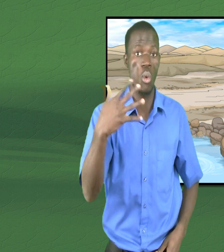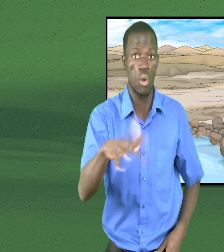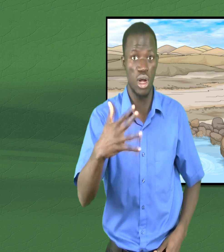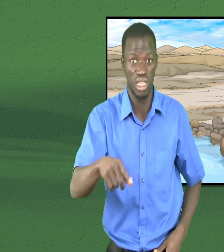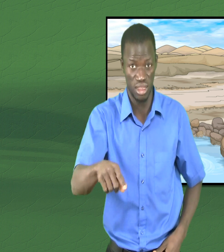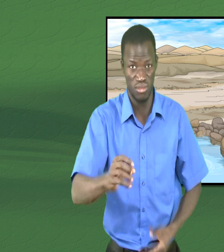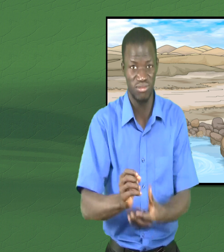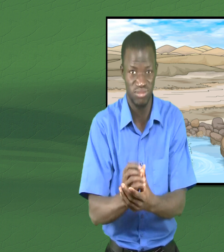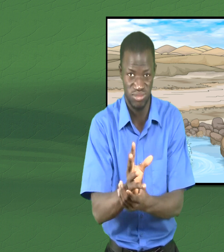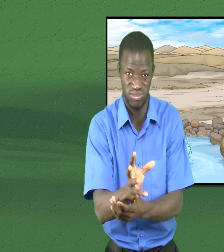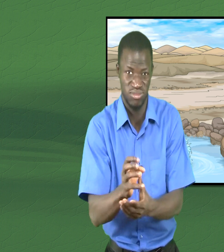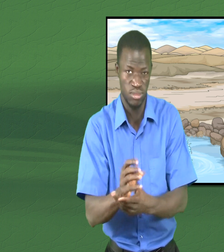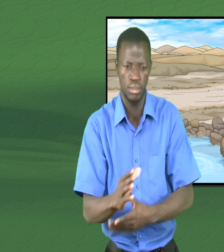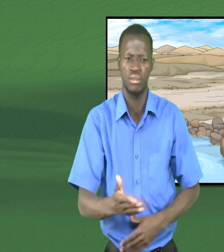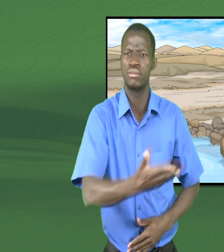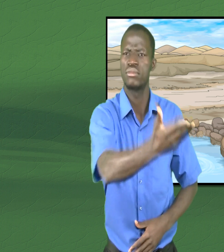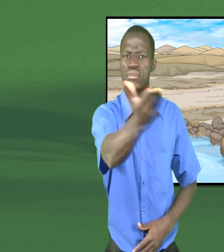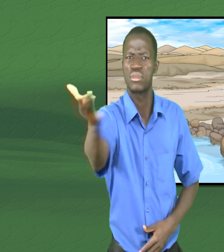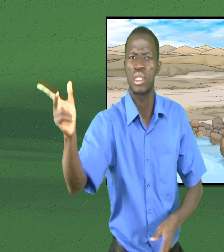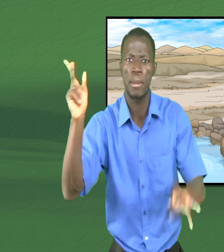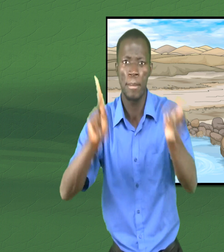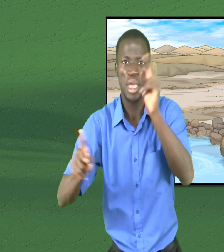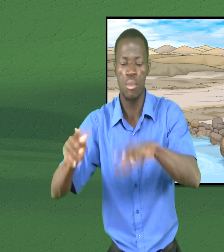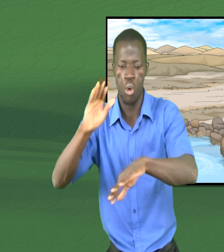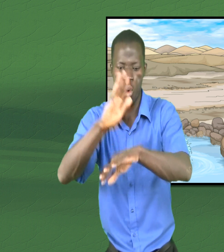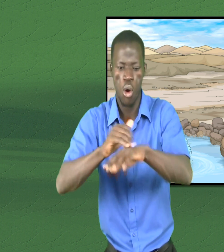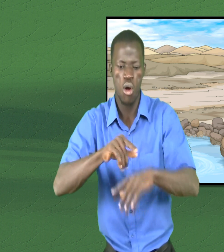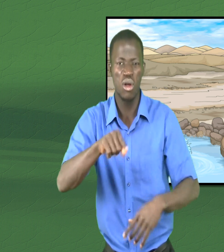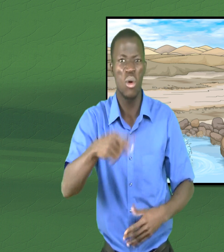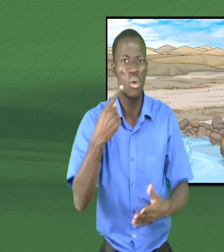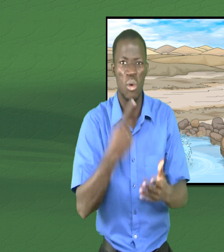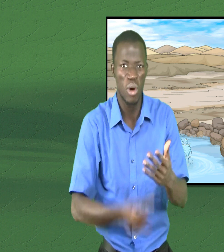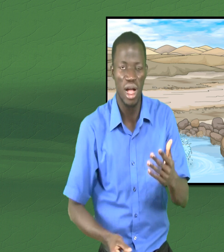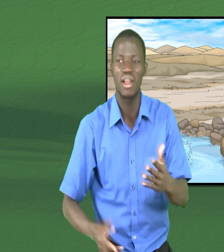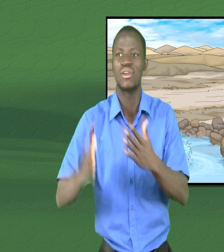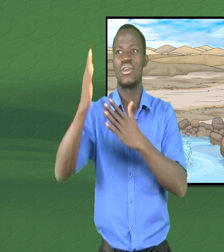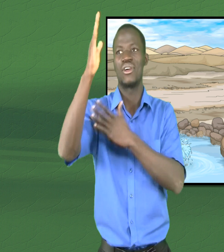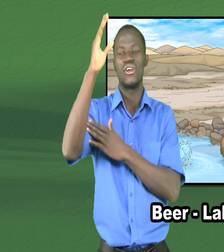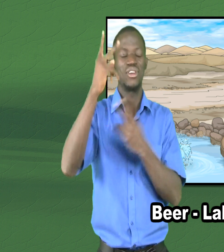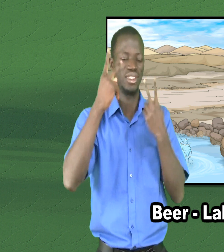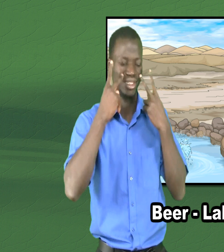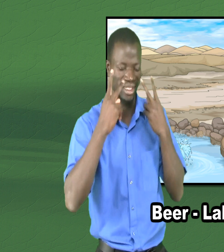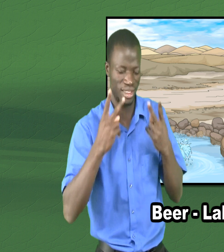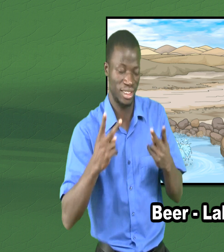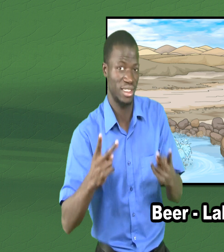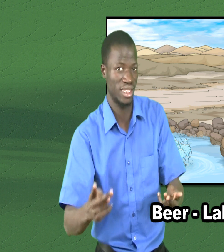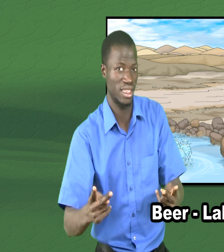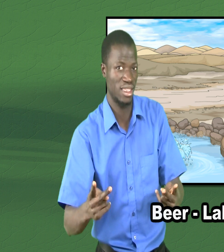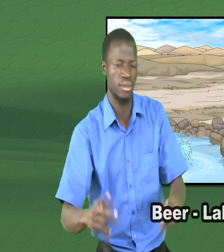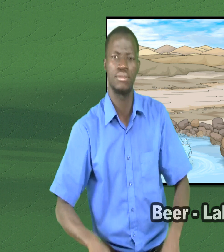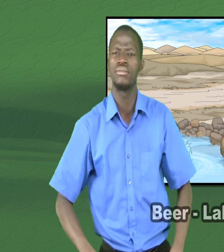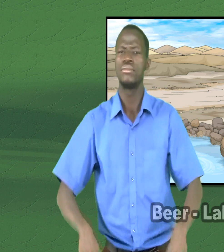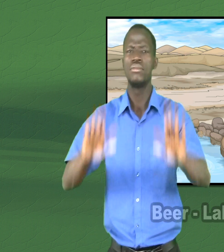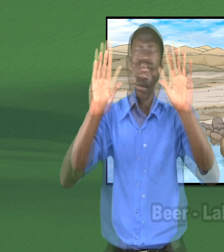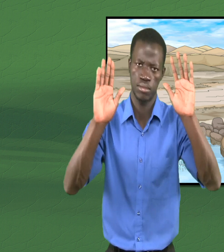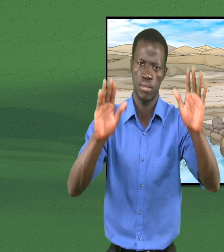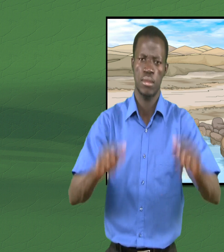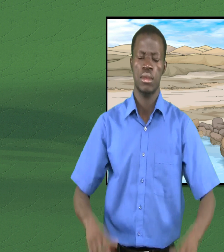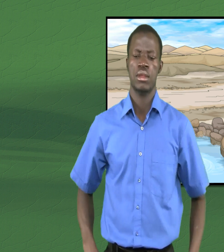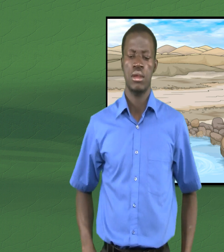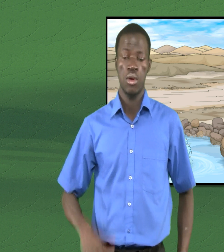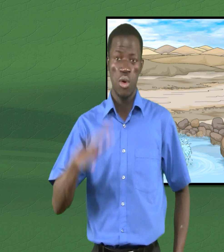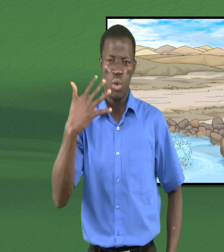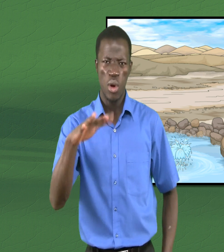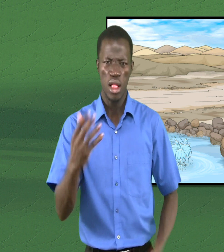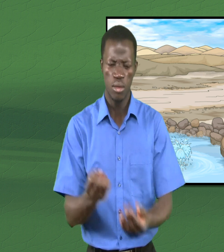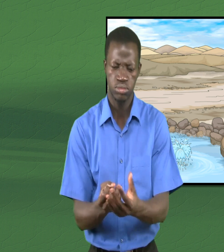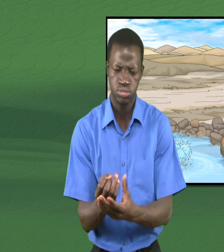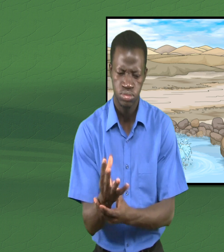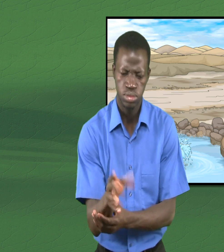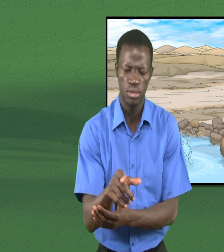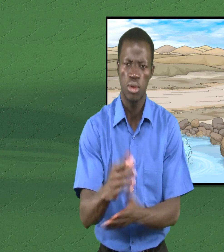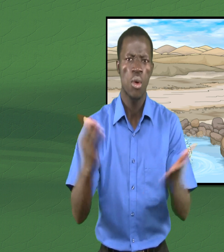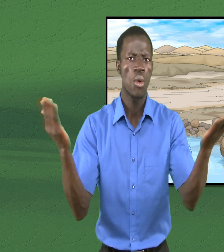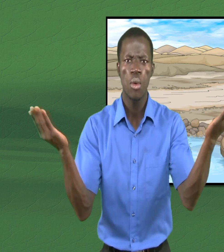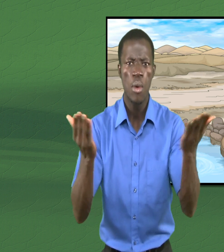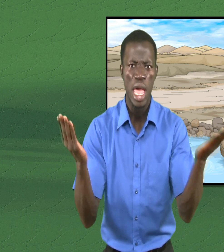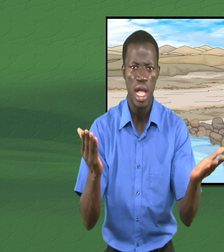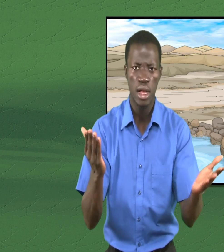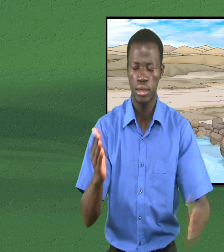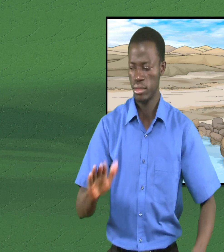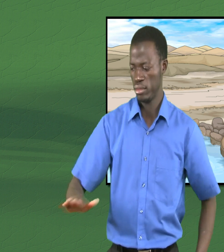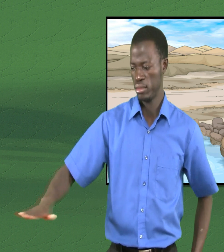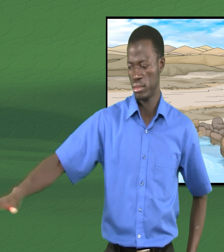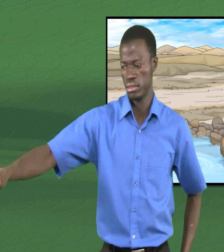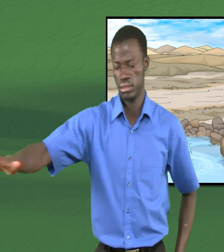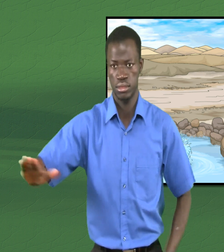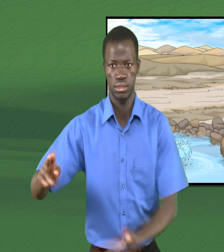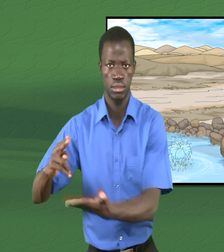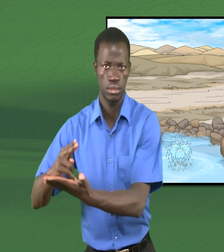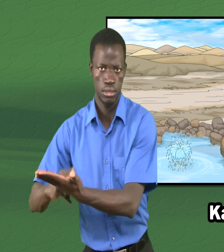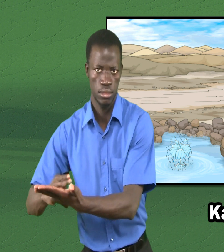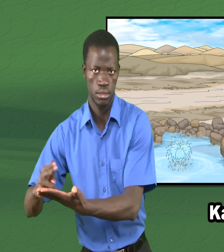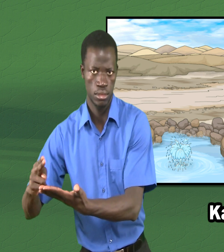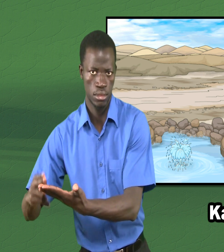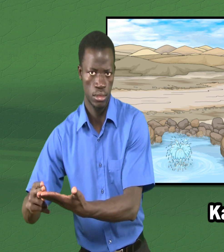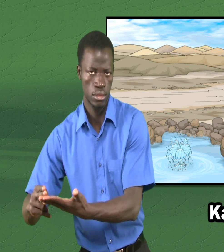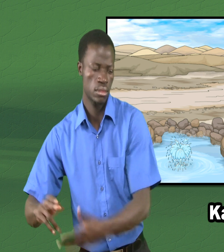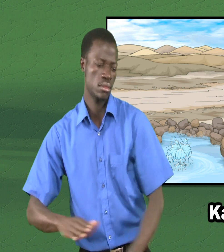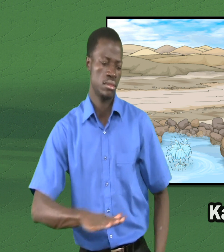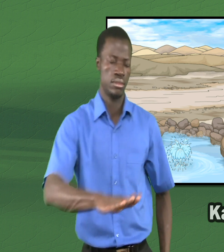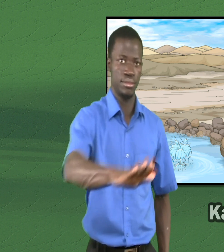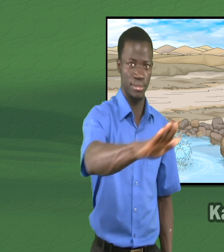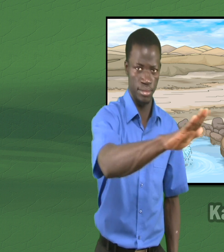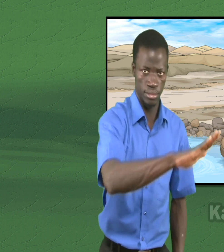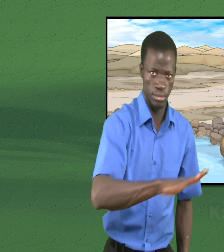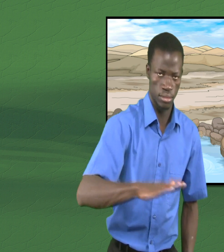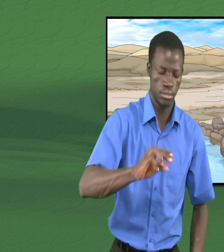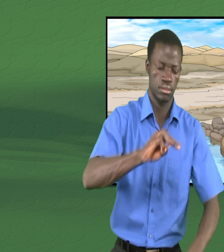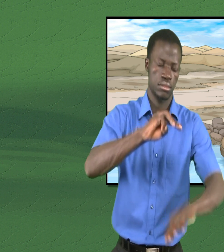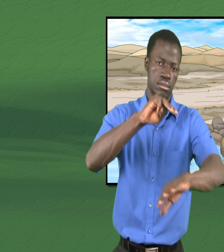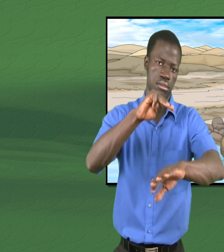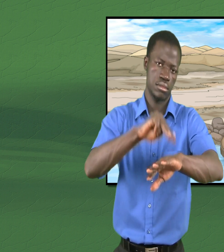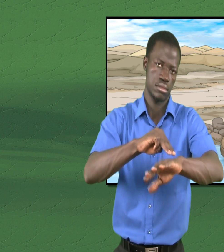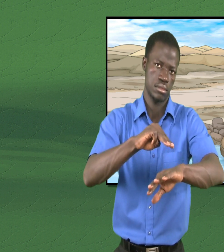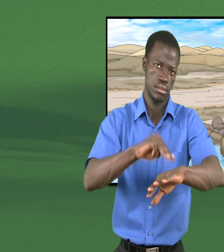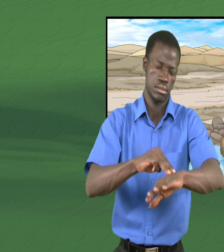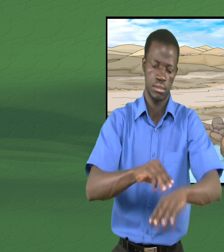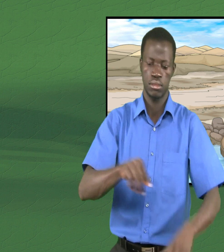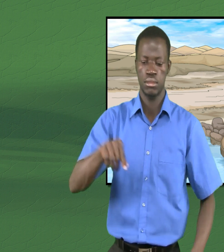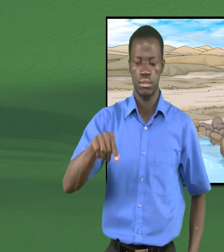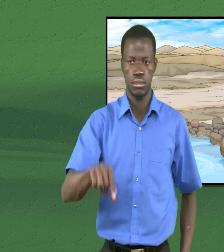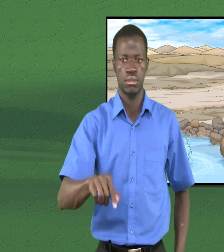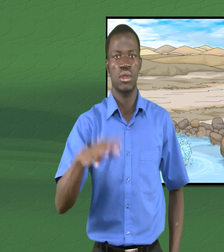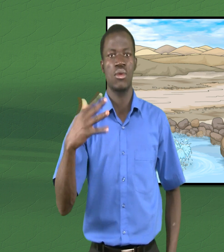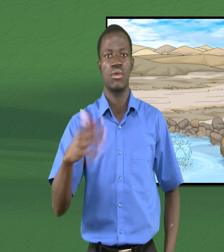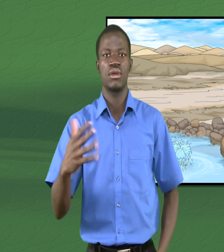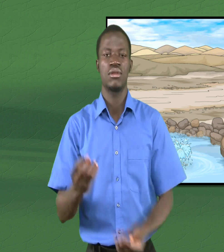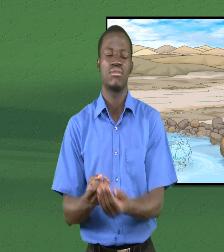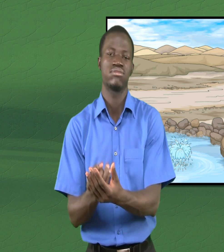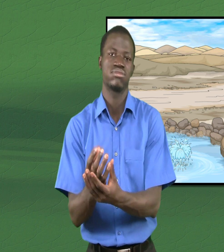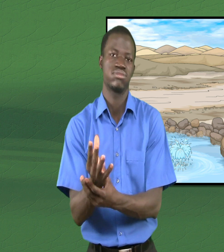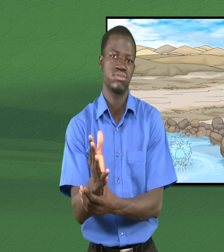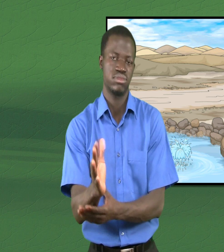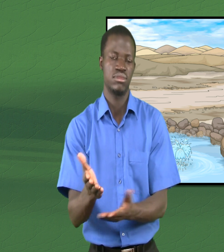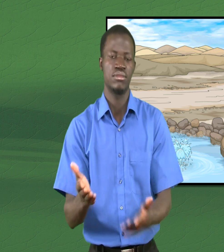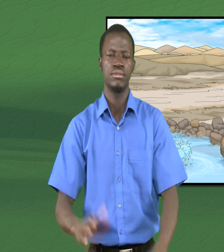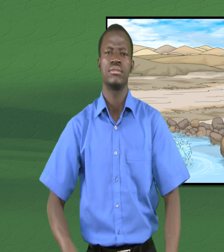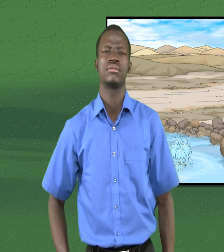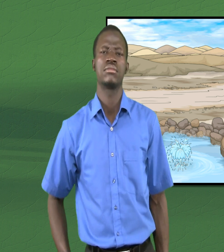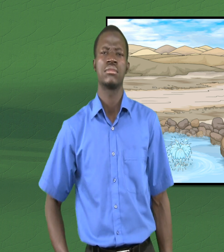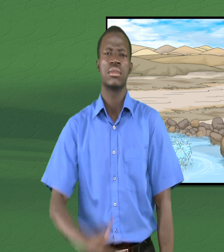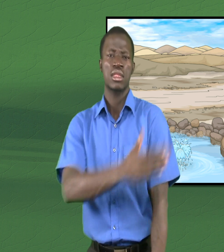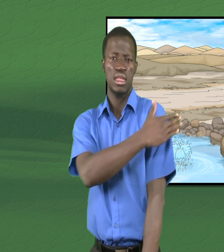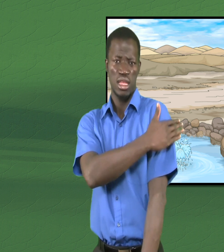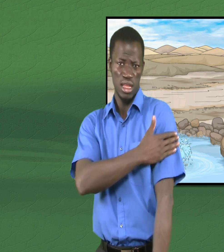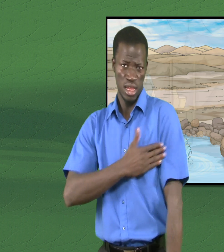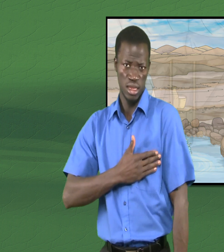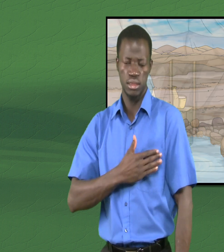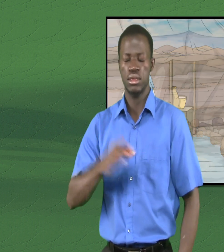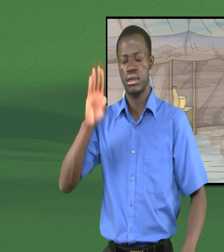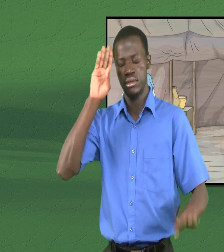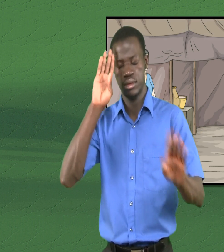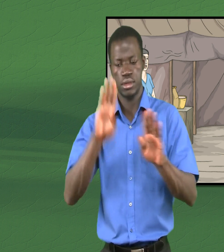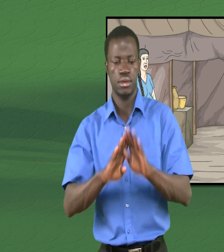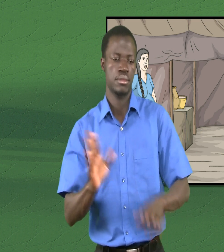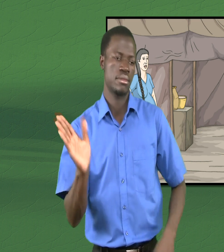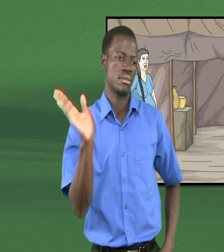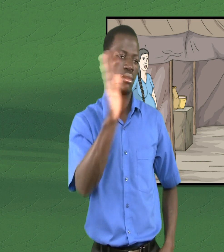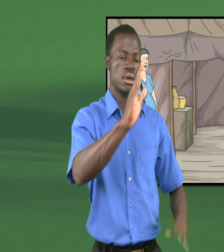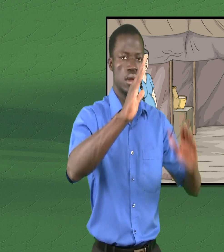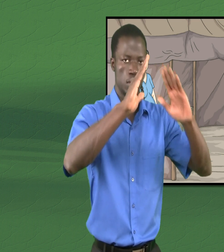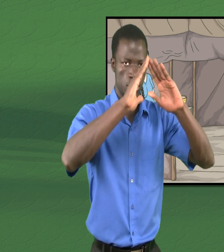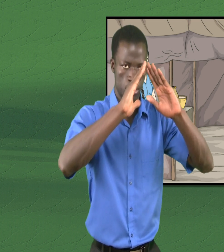Therefore the well was called Beer-lahai-roi. It is located between Kadesh and Bered.